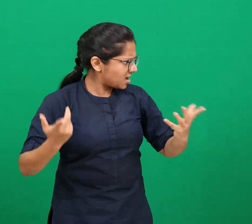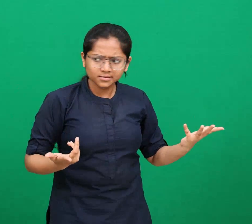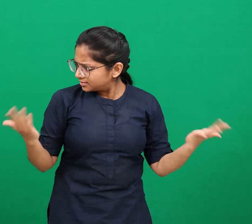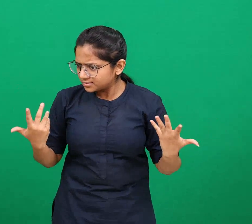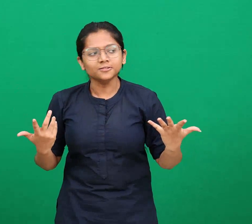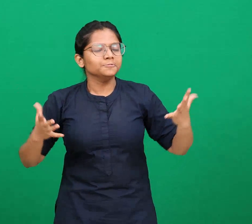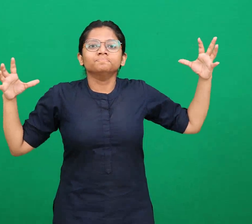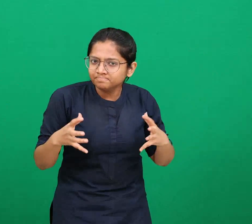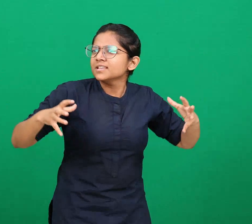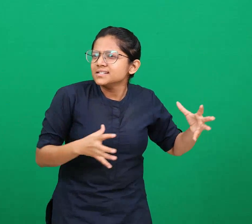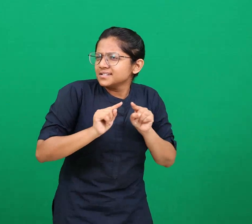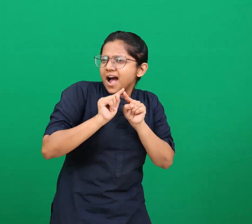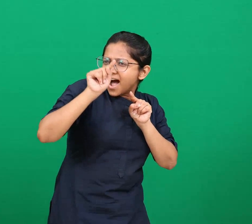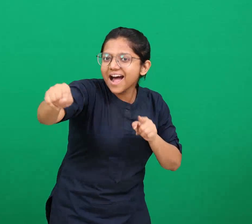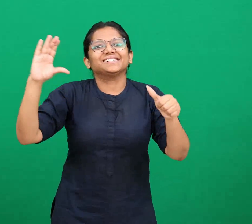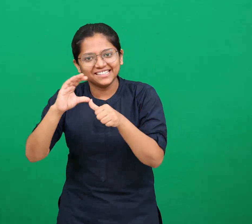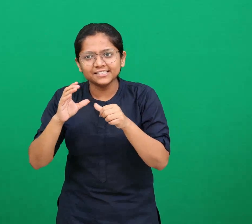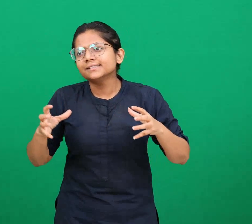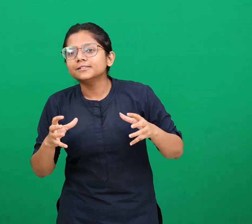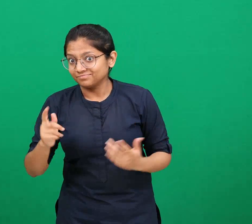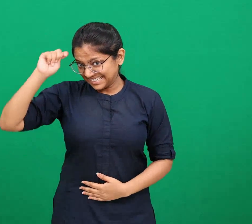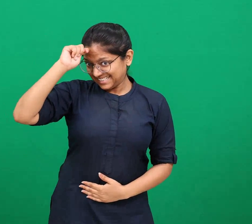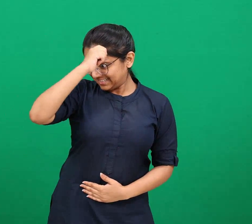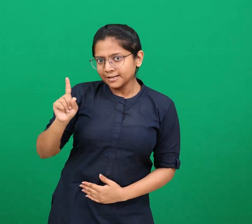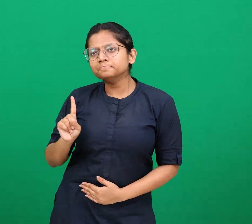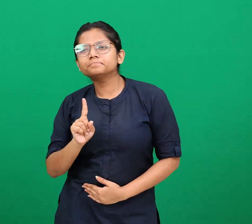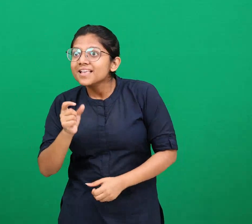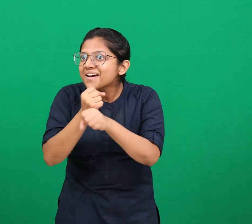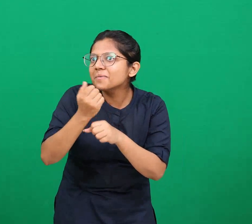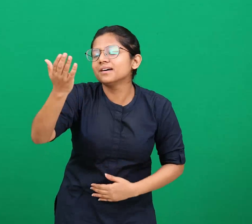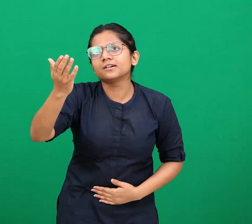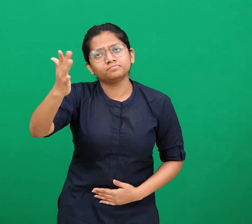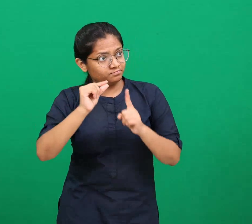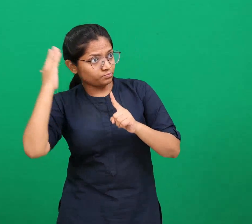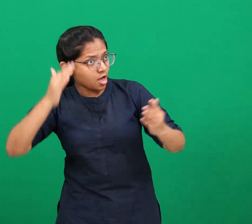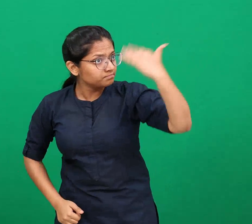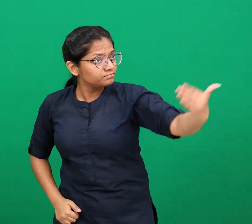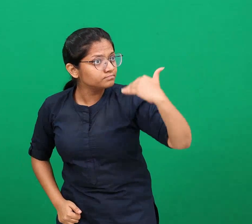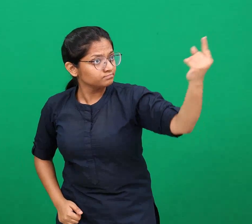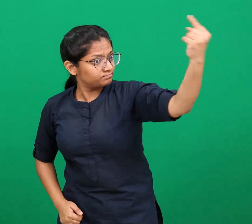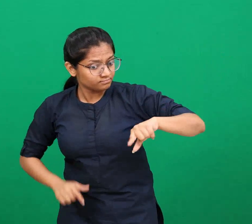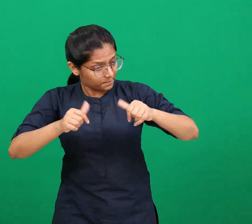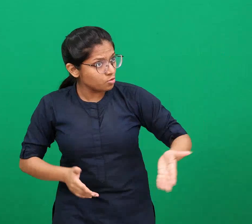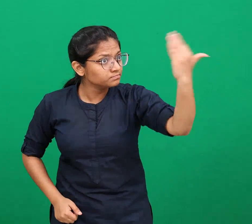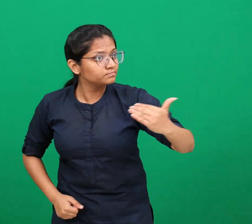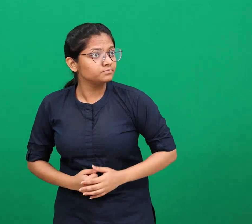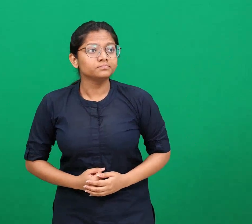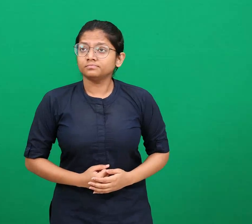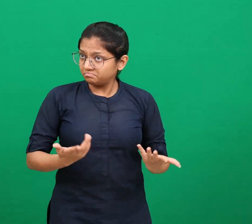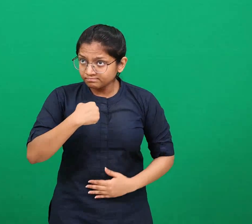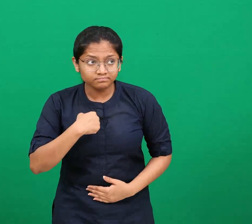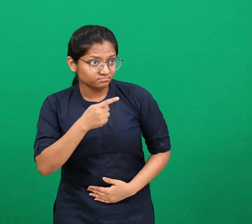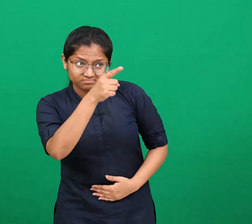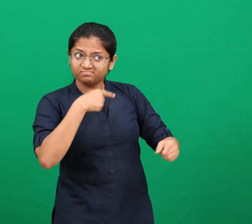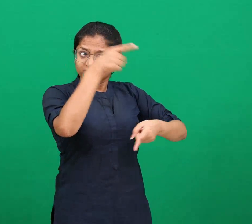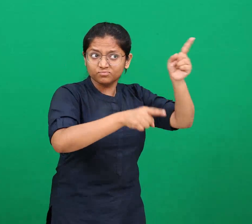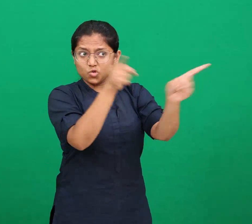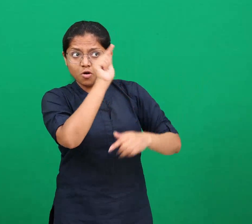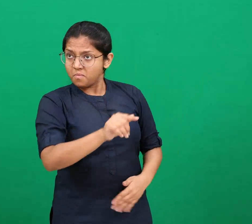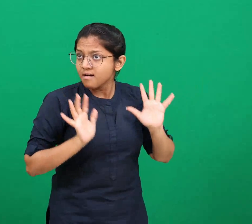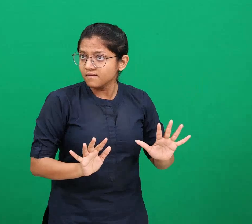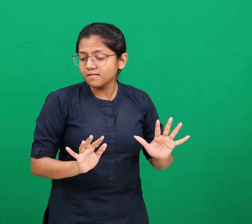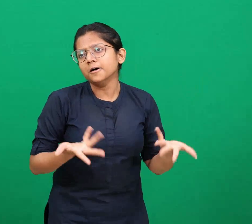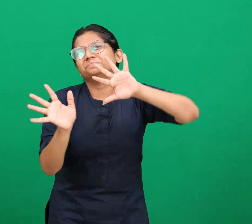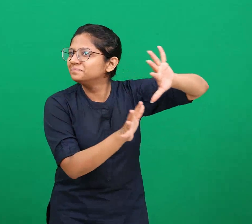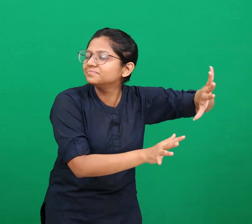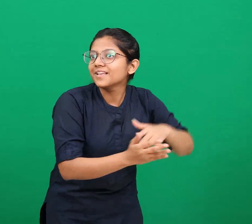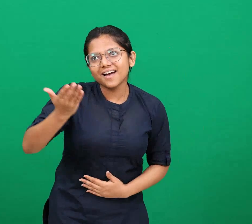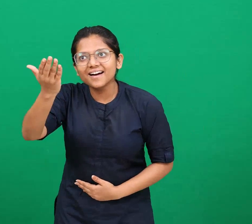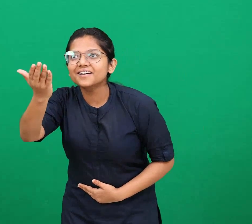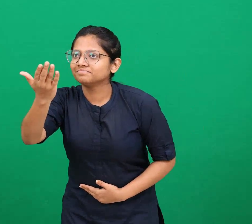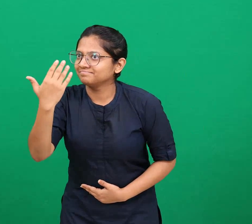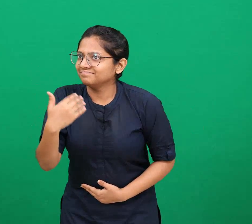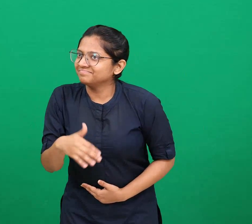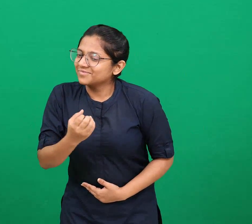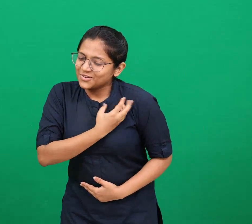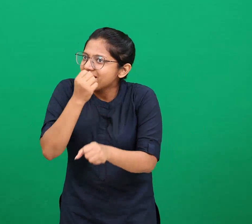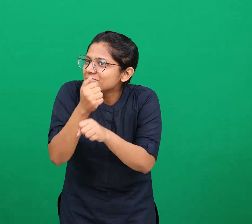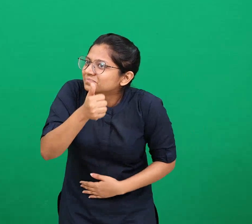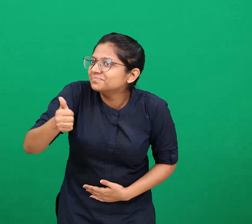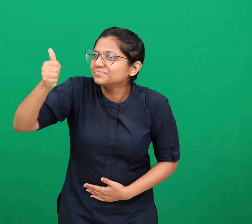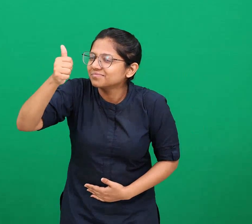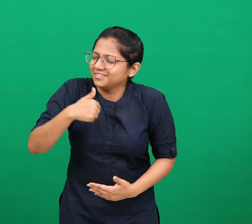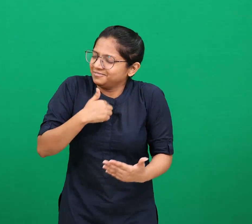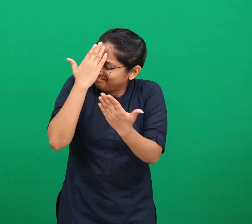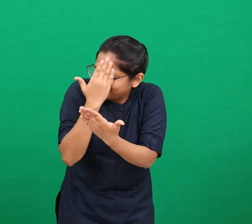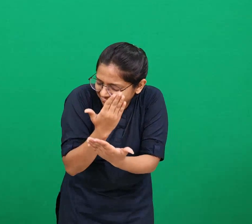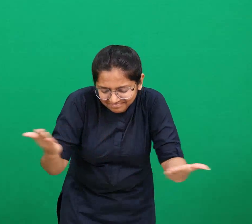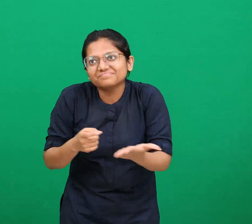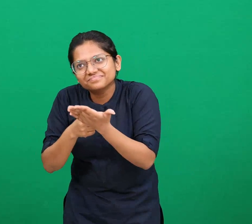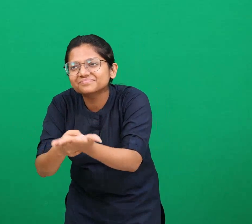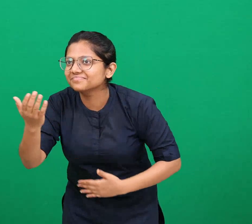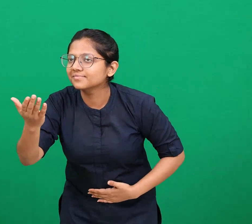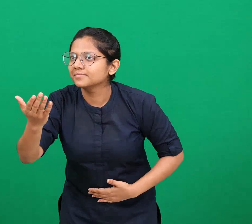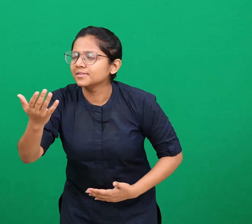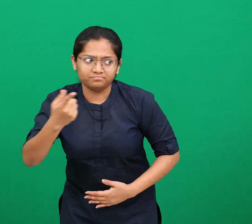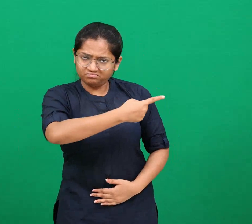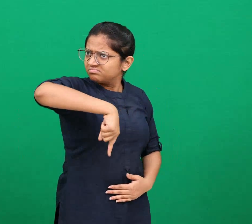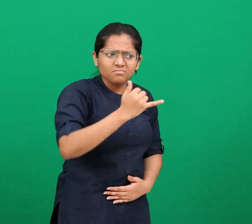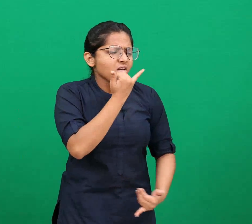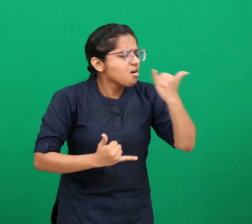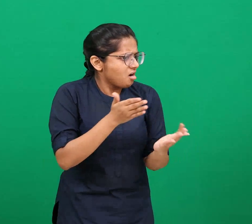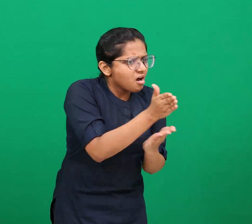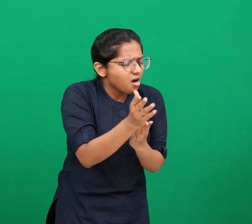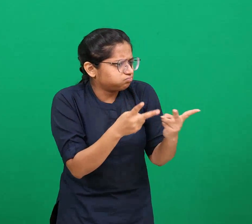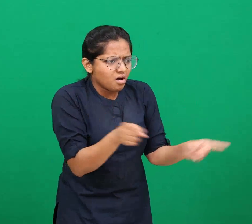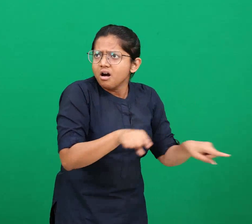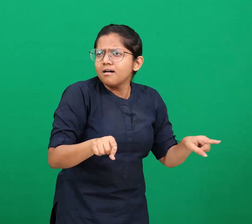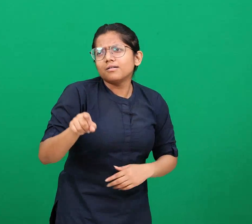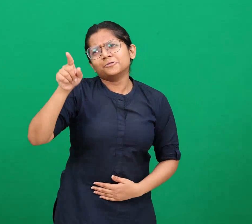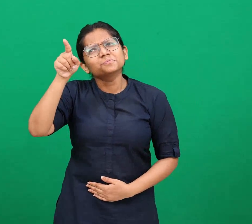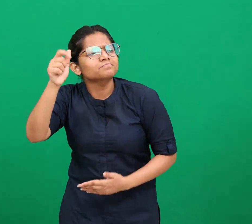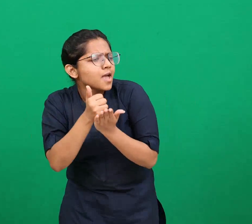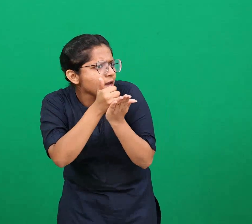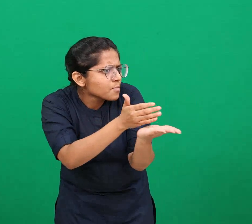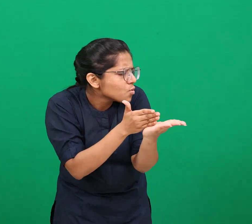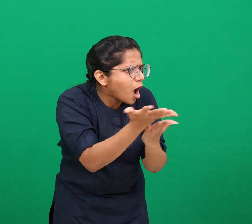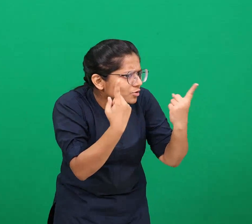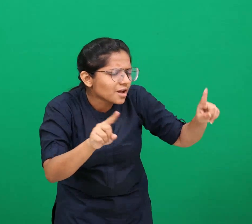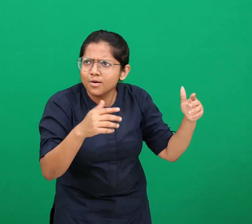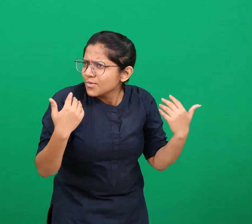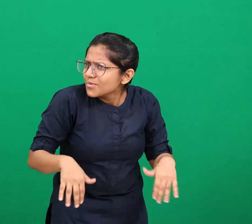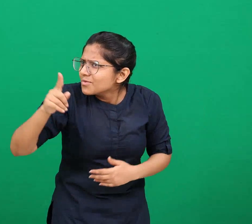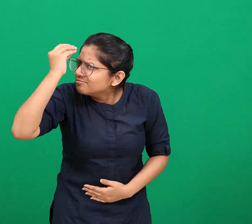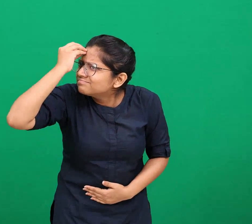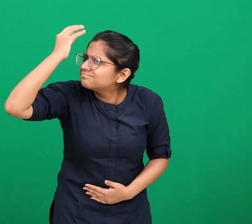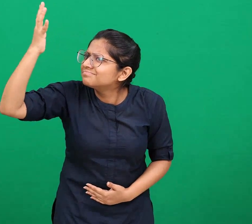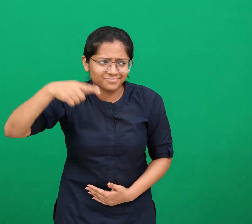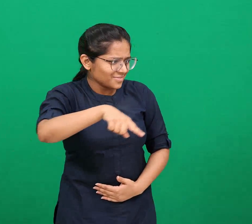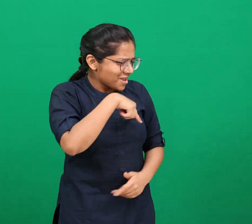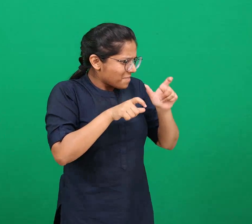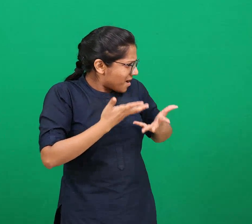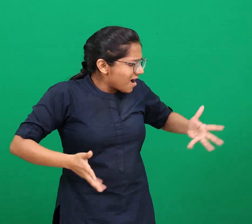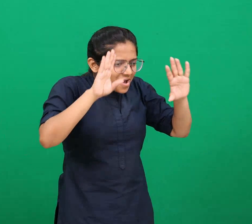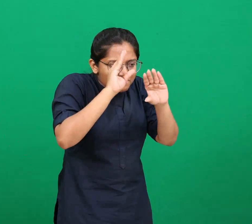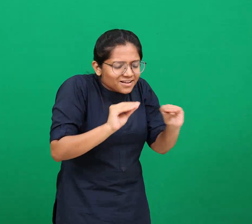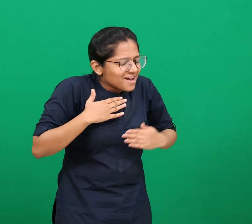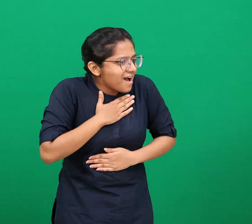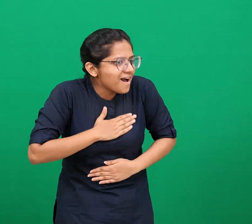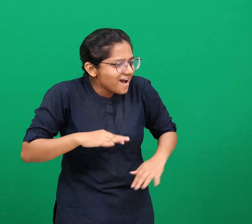When Paul had been called in, Tertullus opened the prosecution: "Because of you, we have enjoyed a lasting peace, and your foresight has brought improvements to this nation.